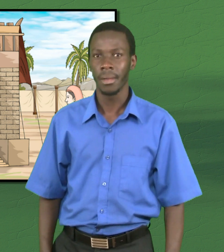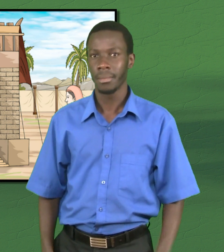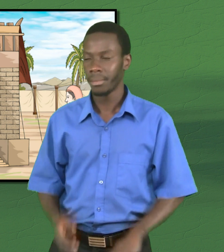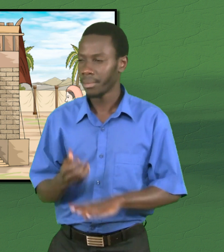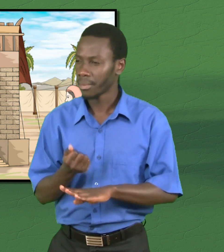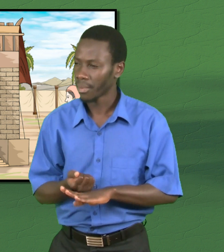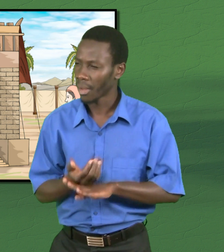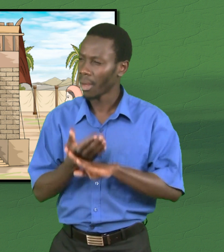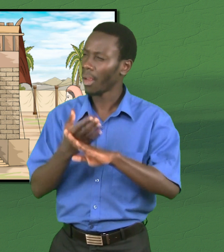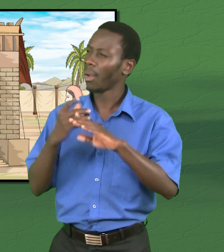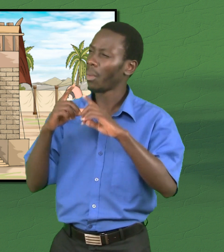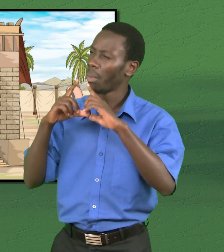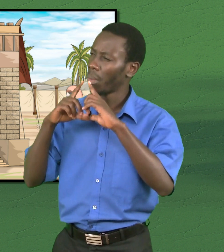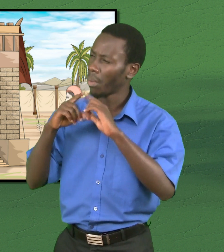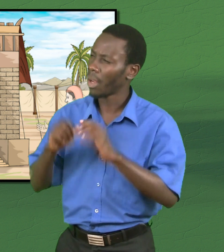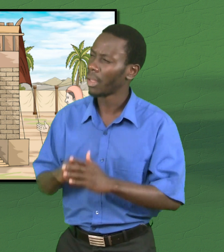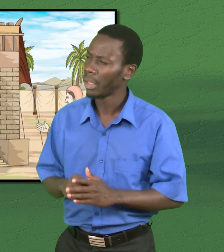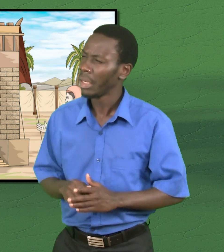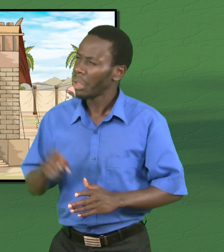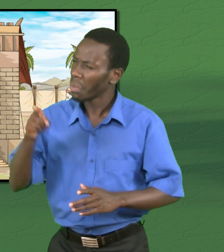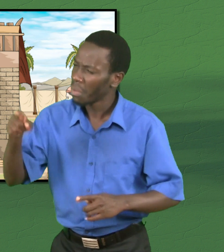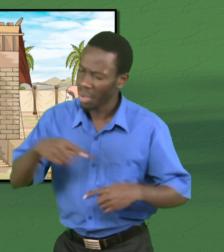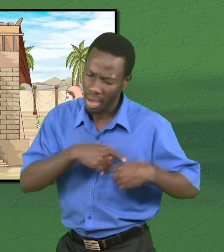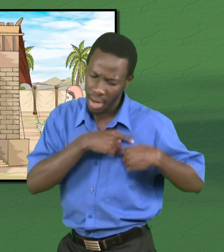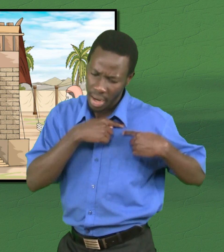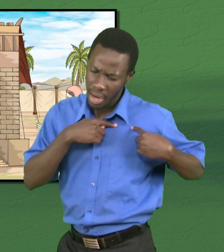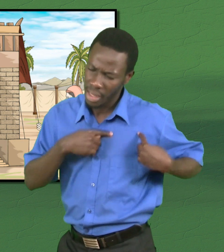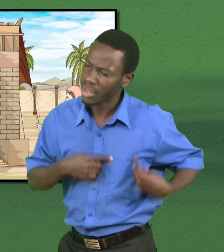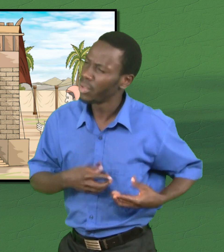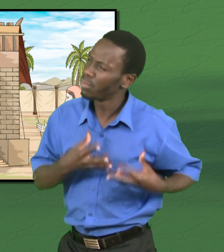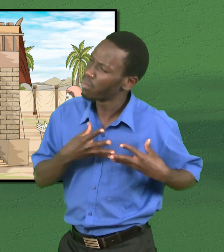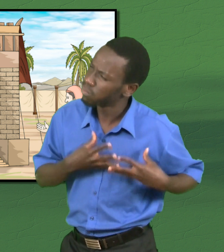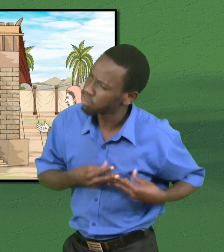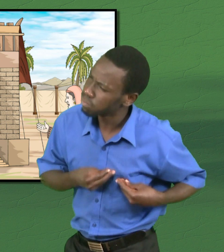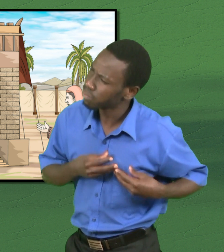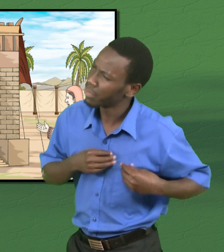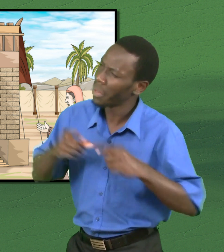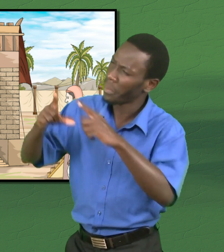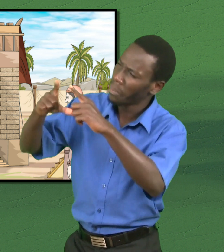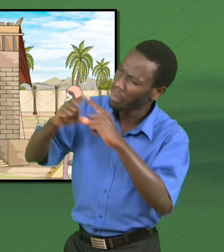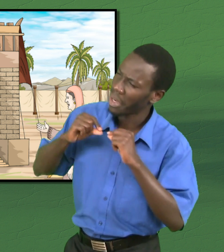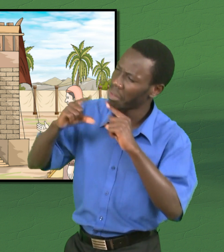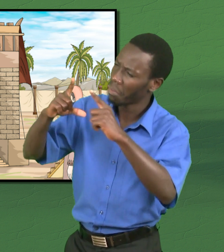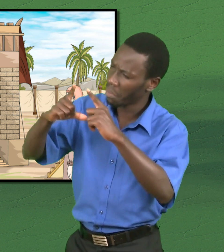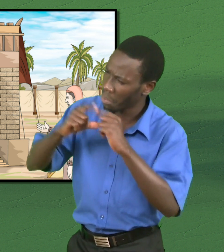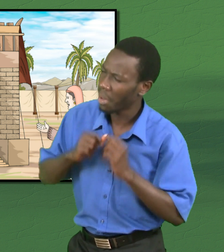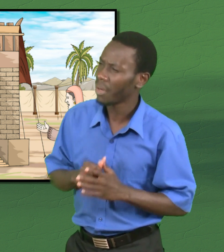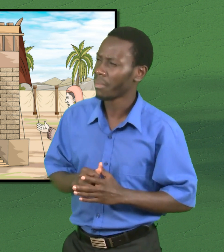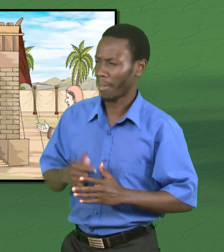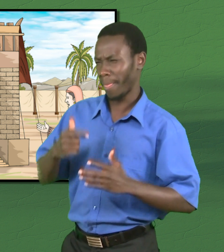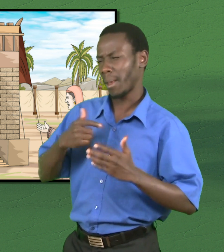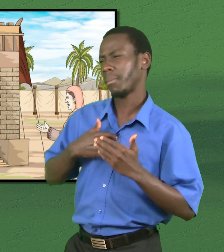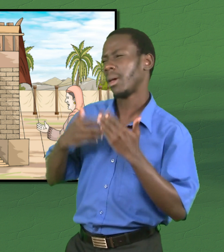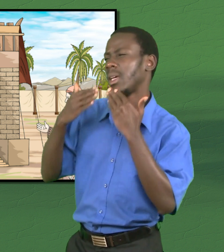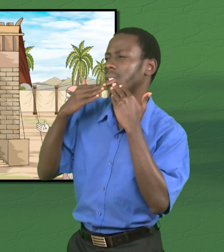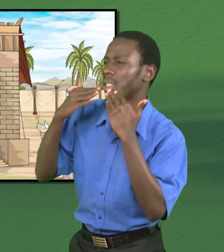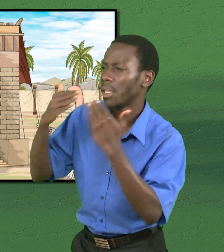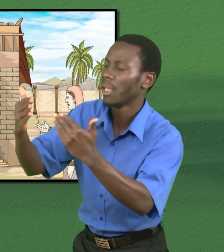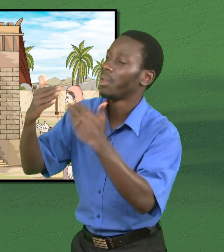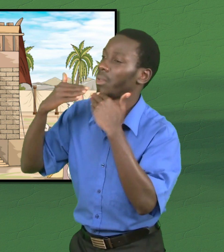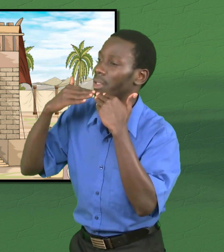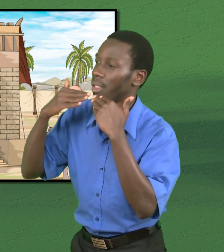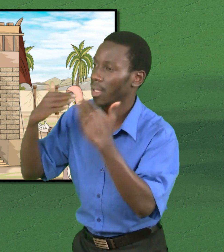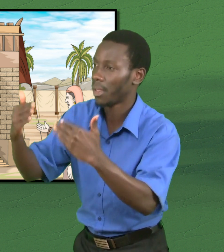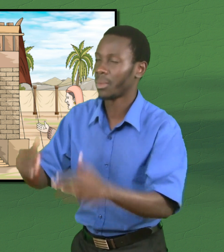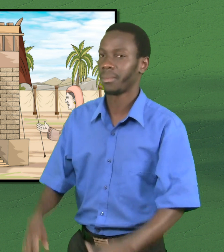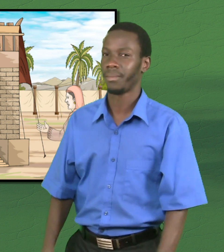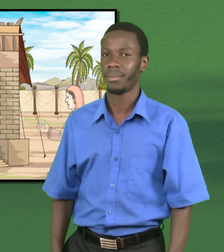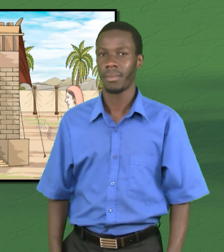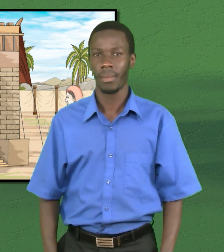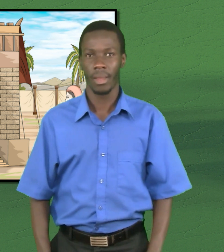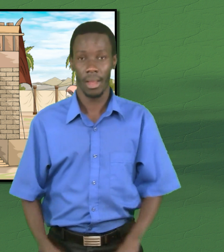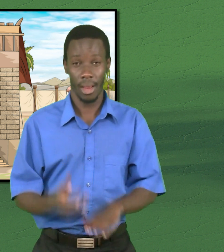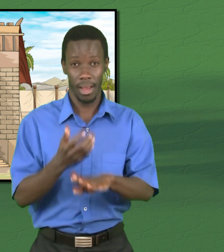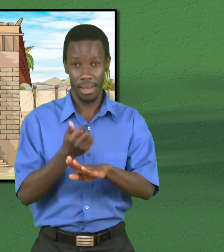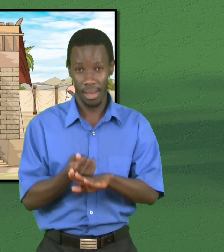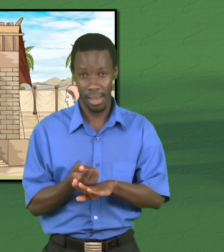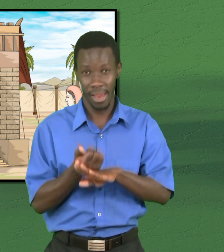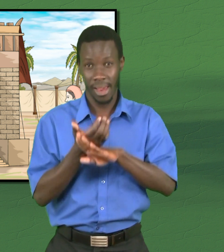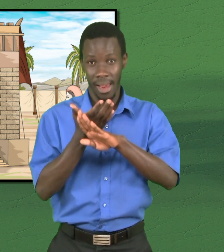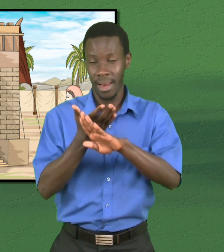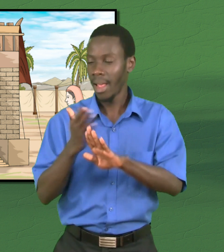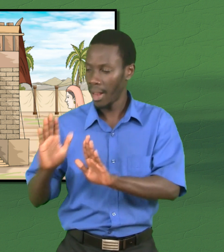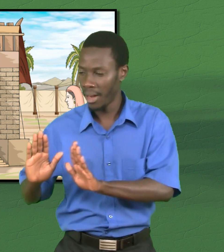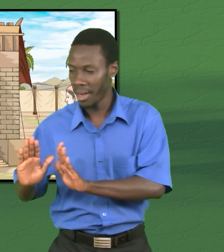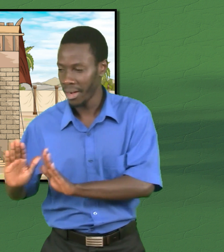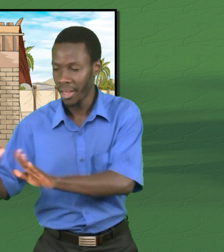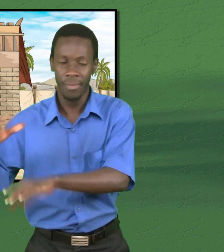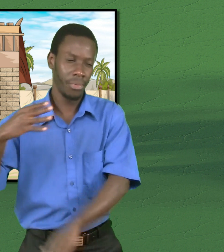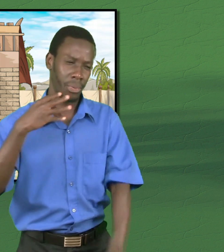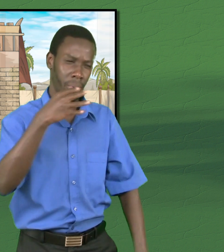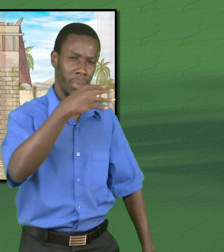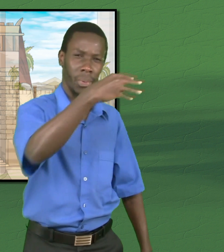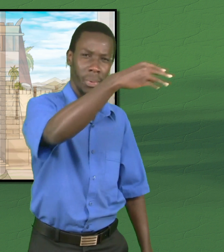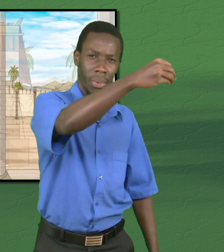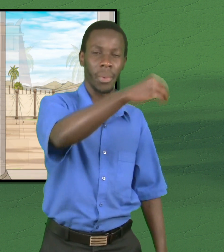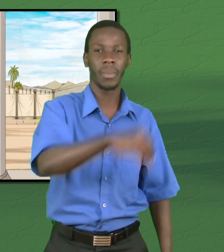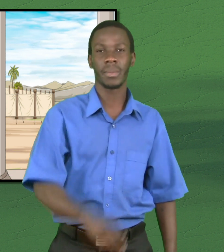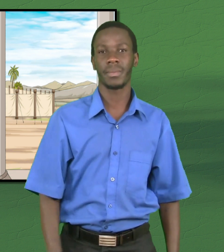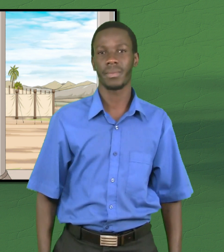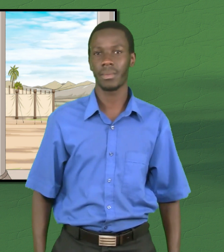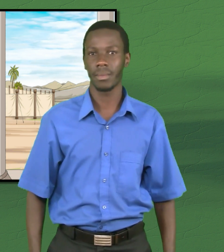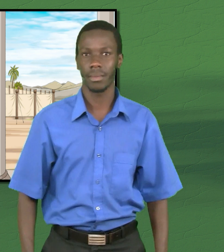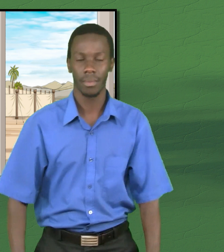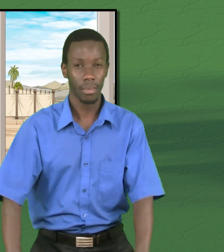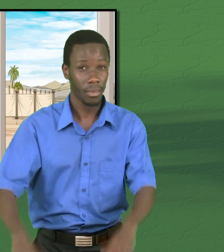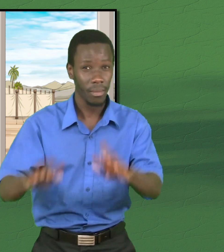“May your maidservant find favor with you,” said Hannah.